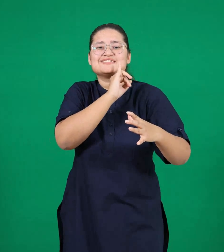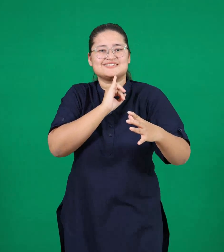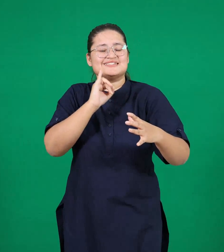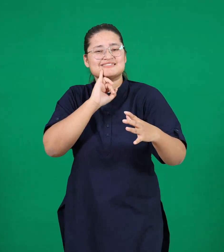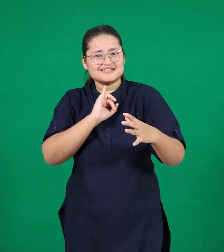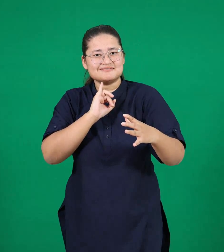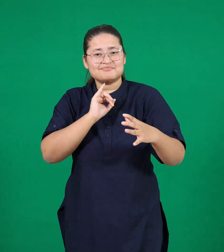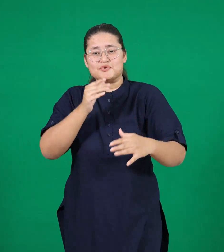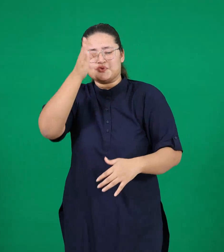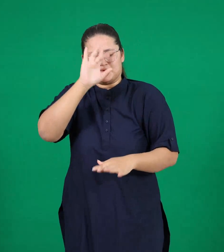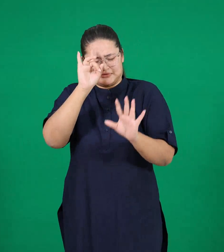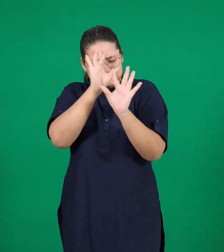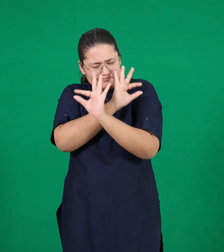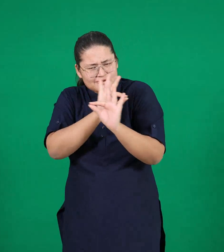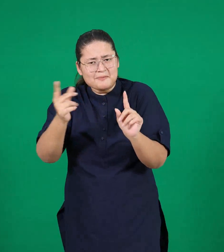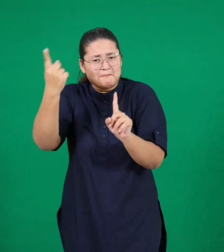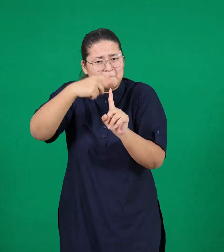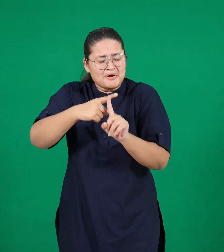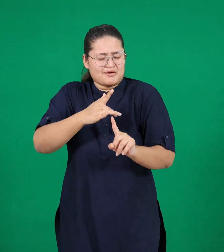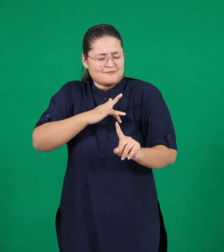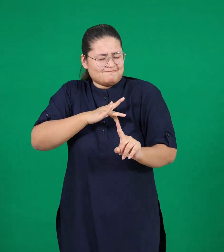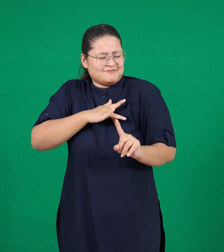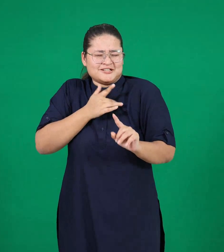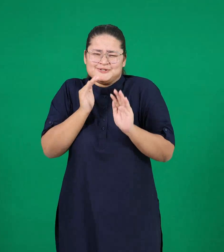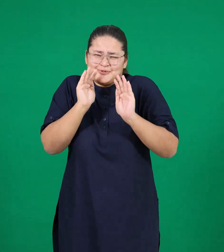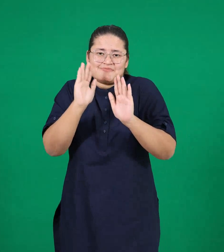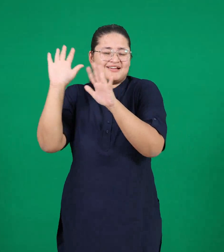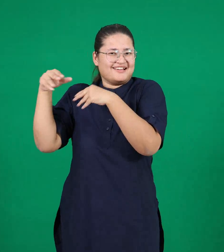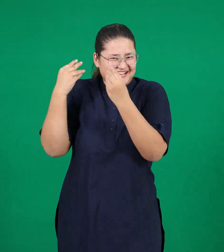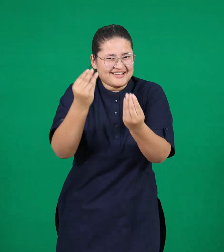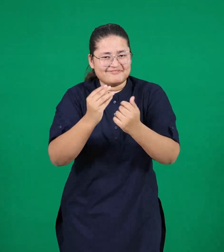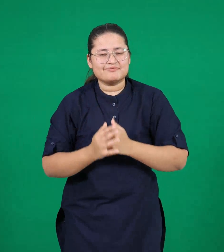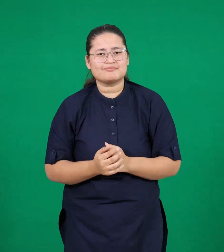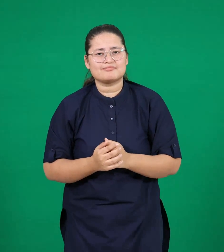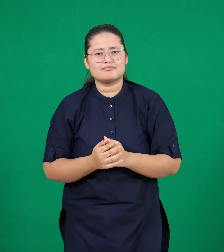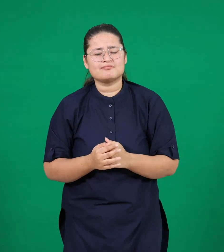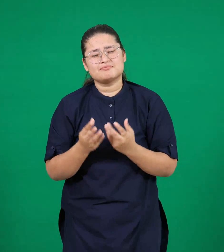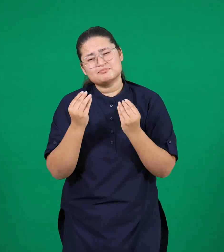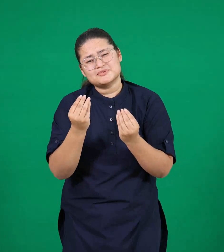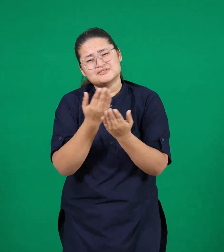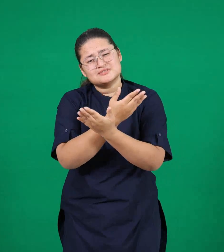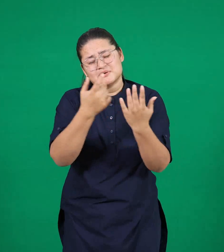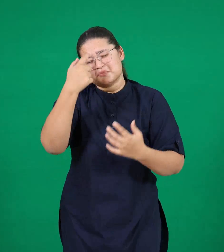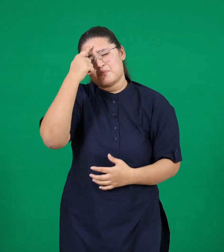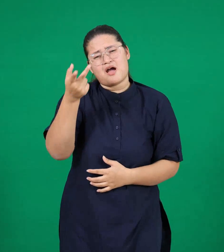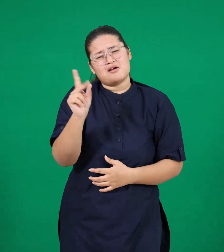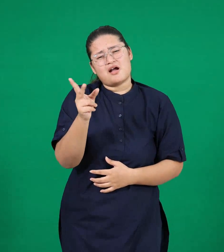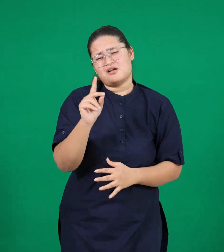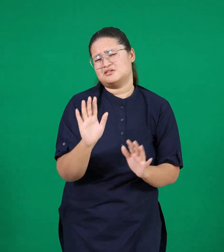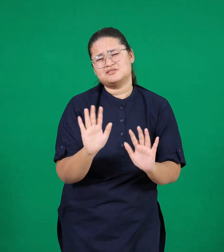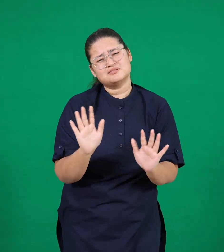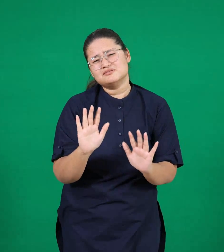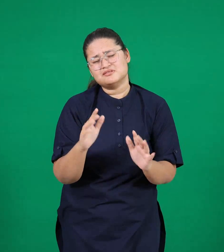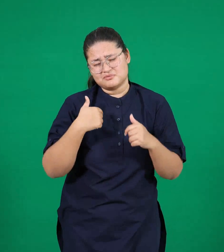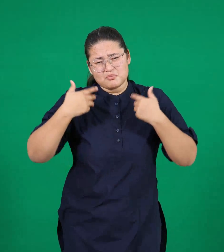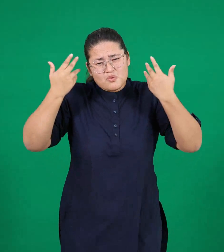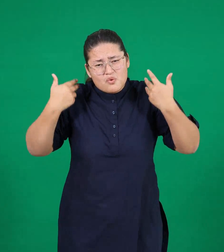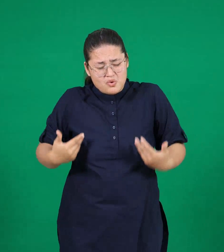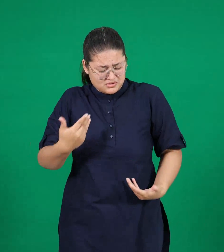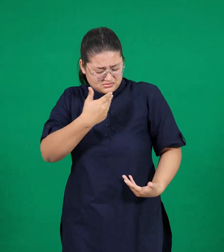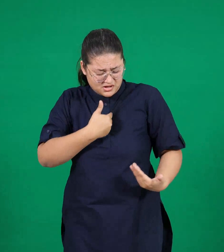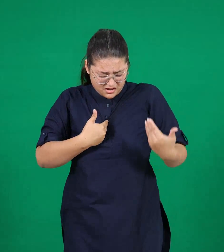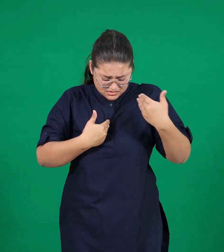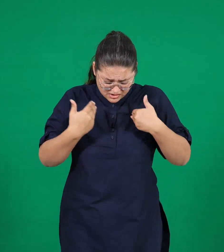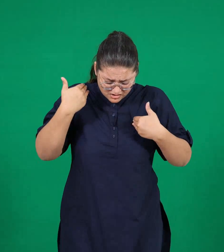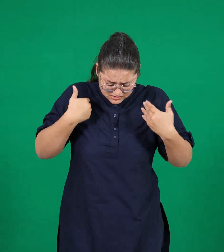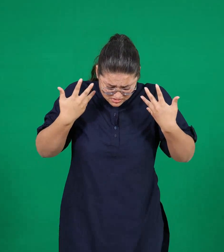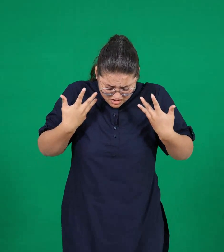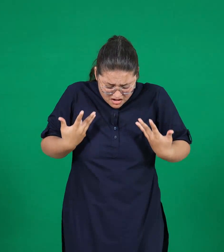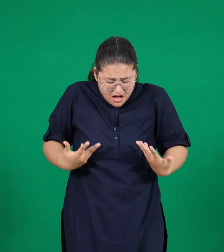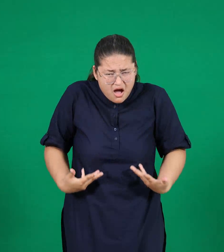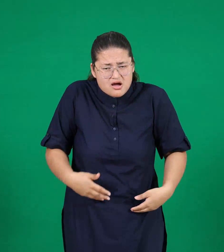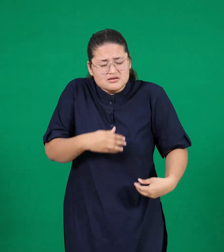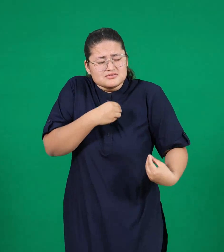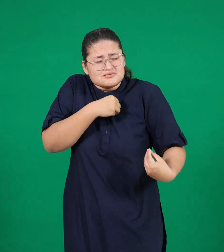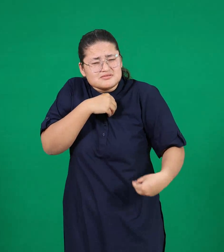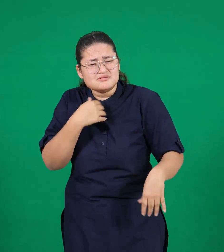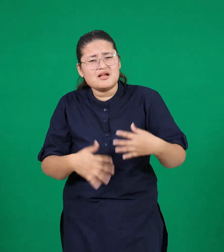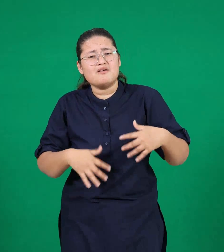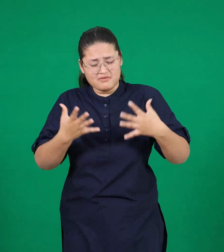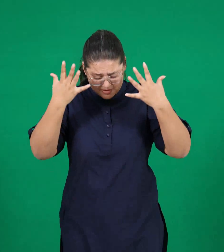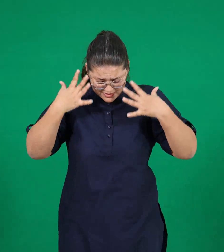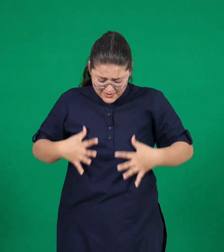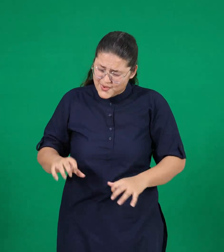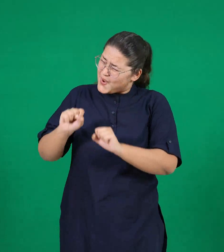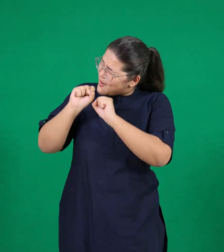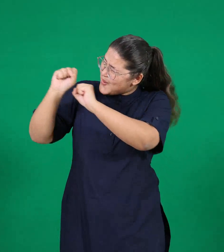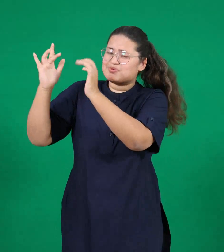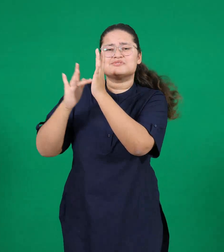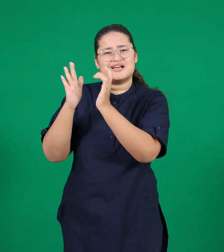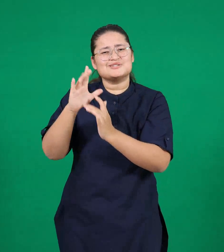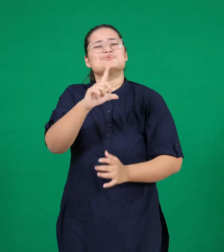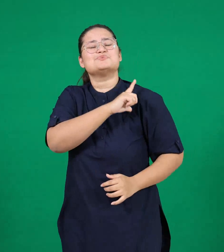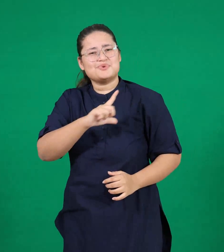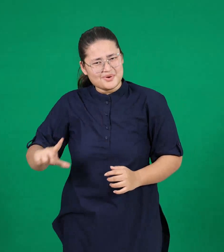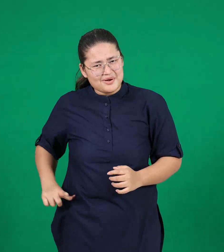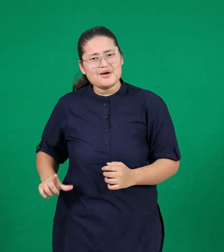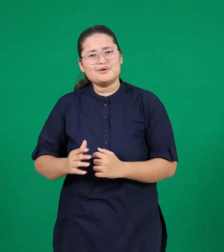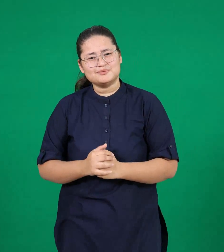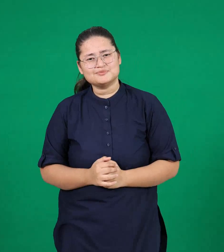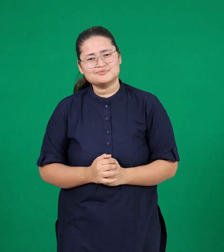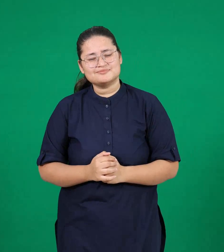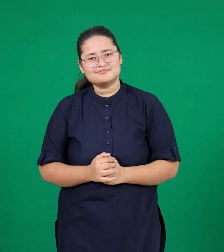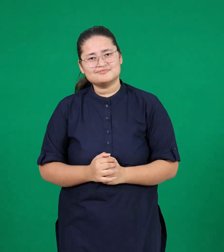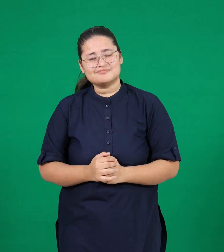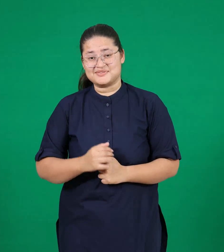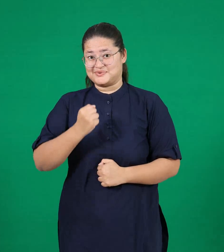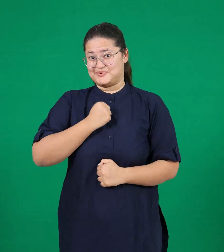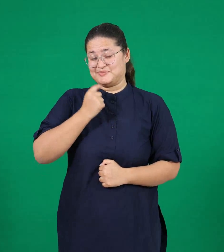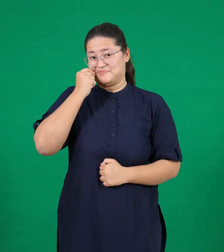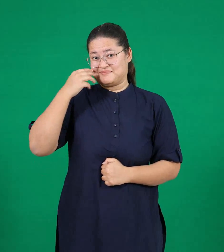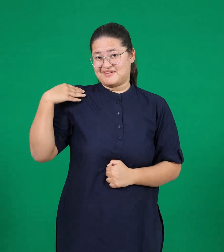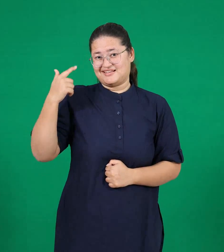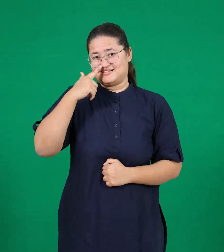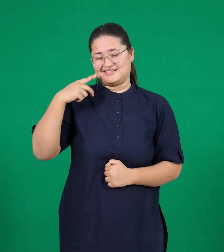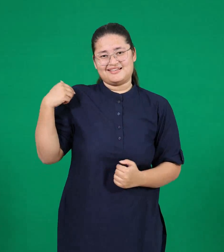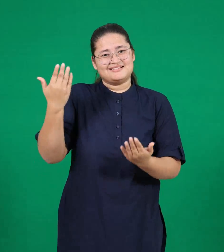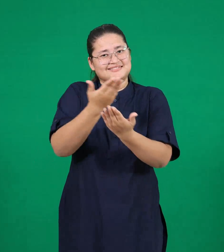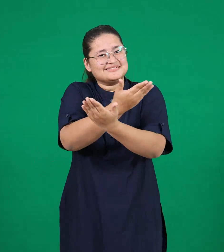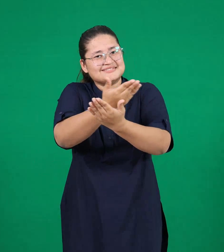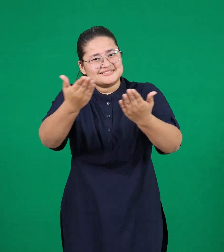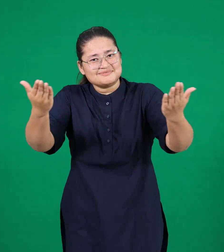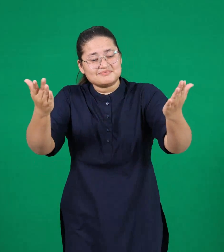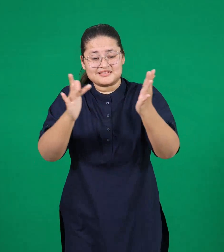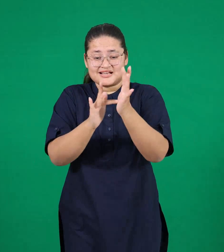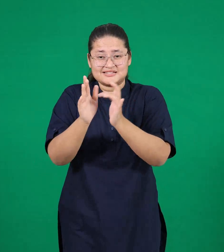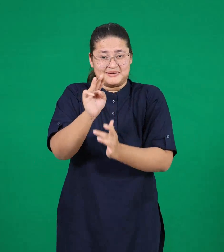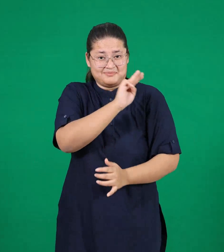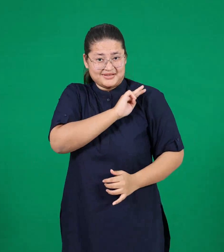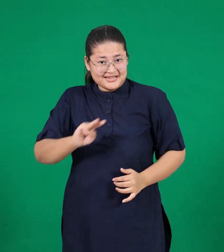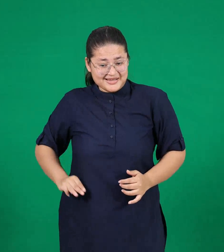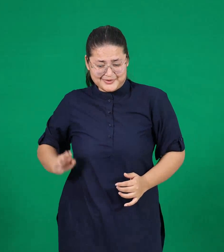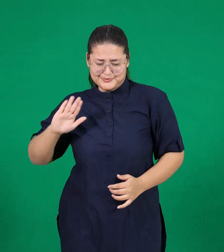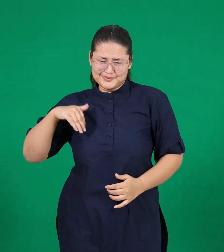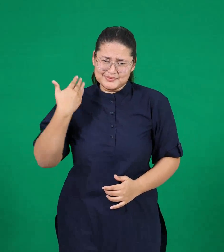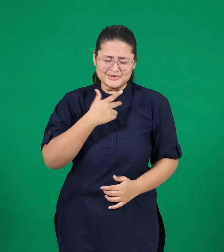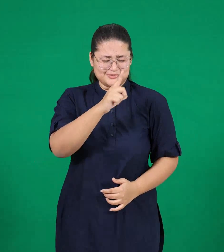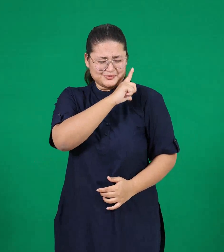From now on let no one cause me trouble, for I bear on my body the marks of Jesus.